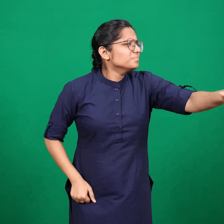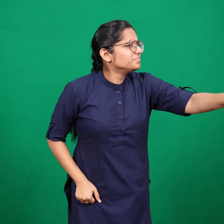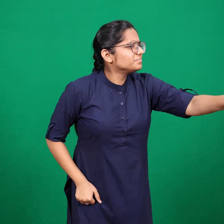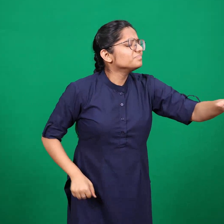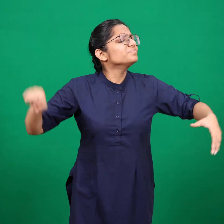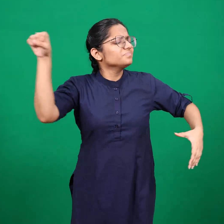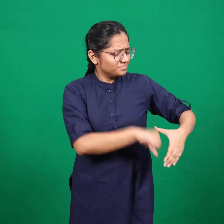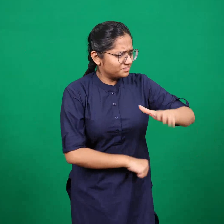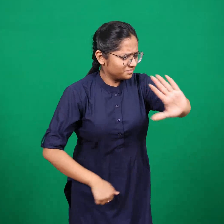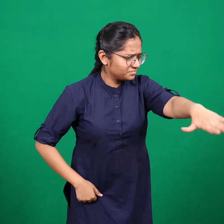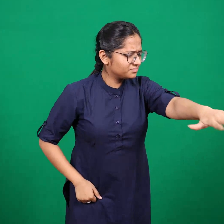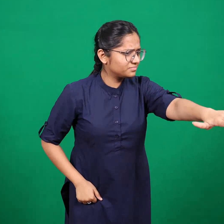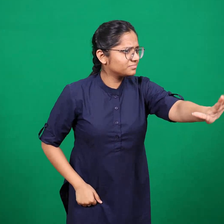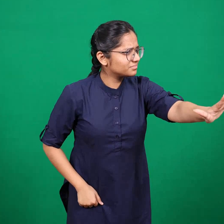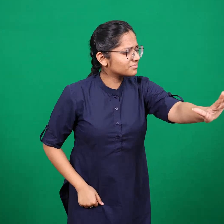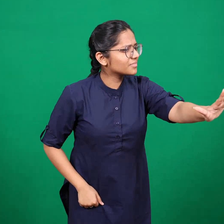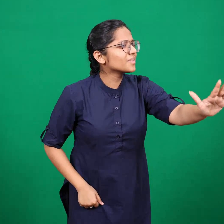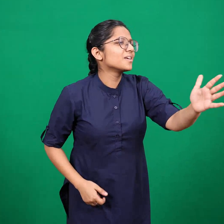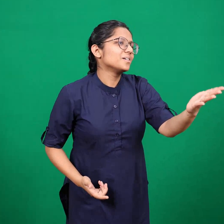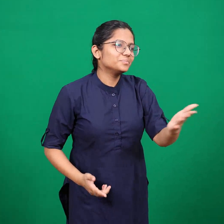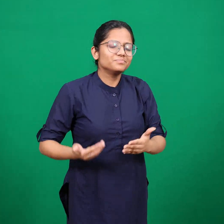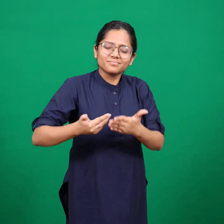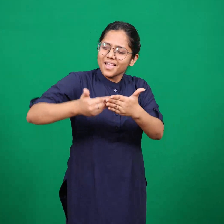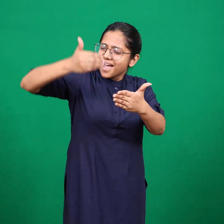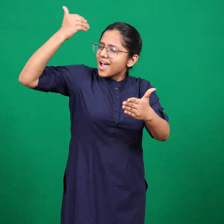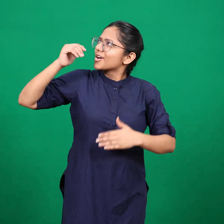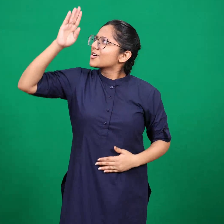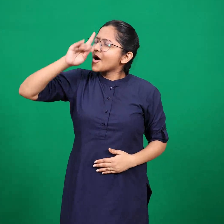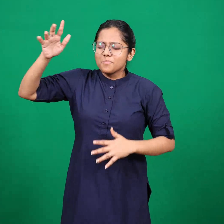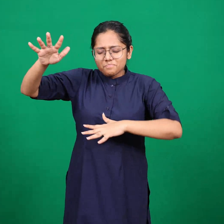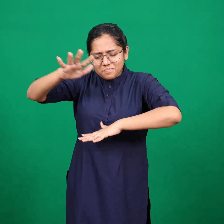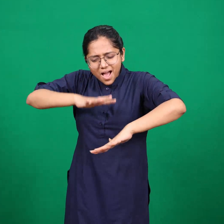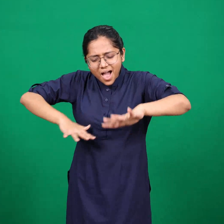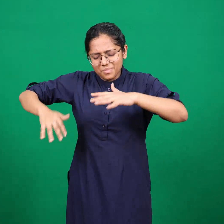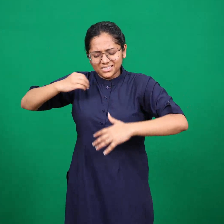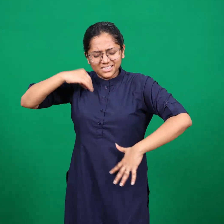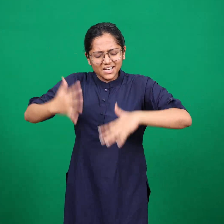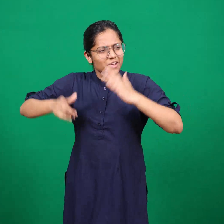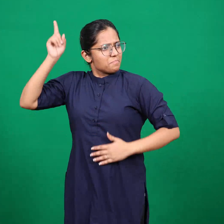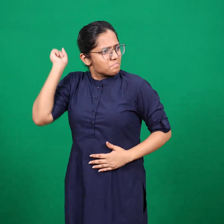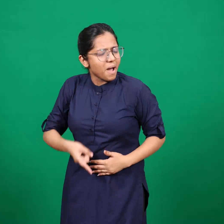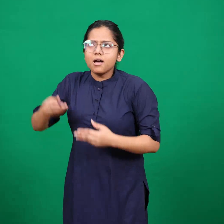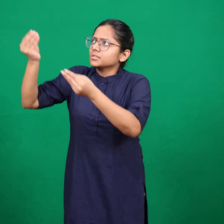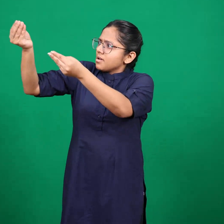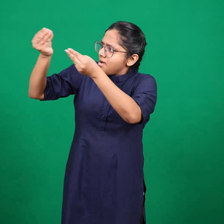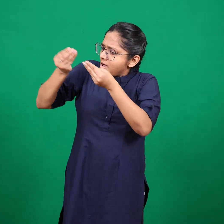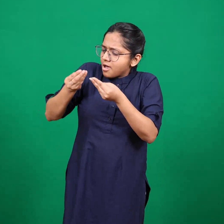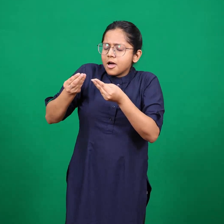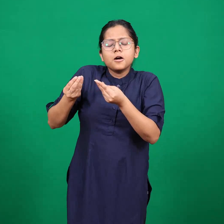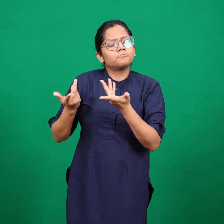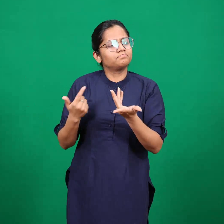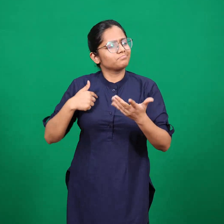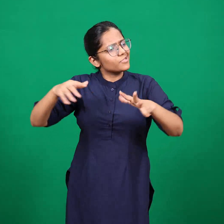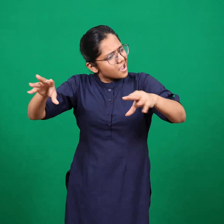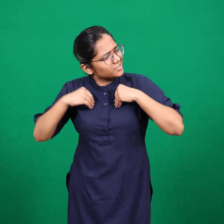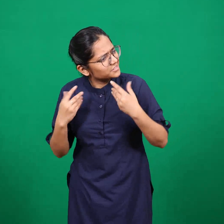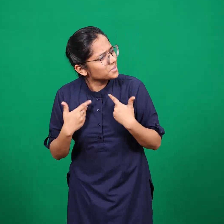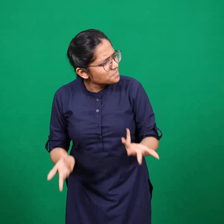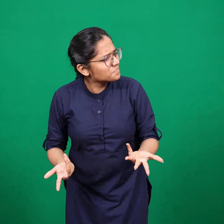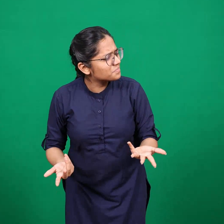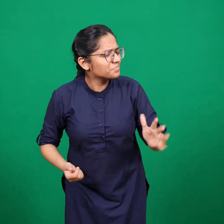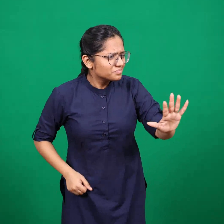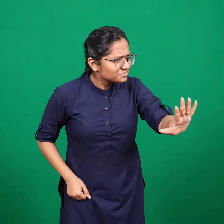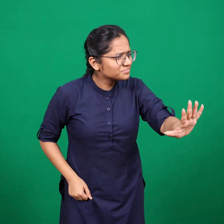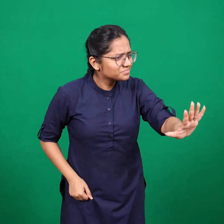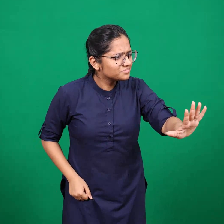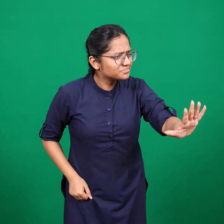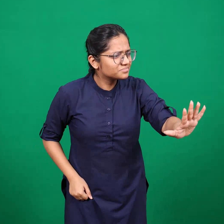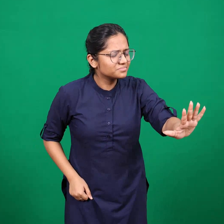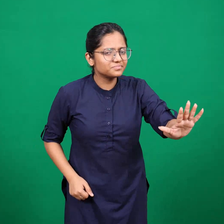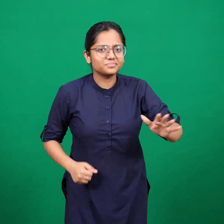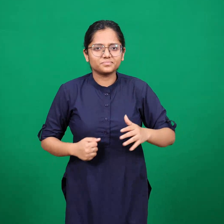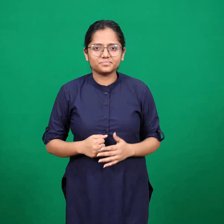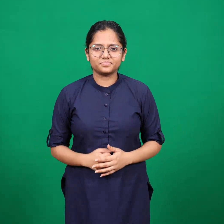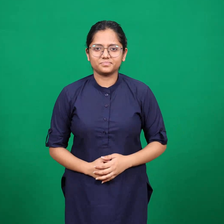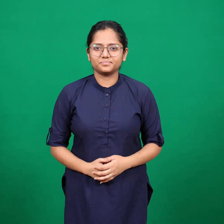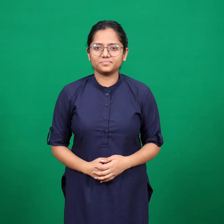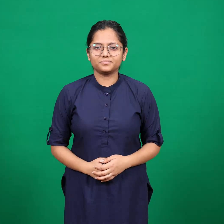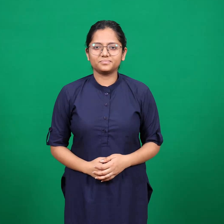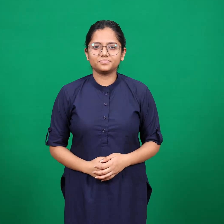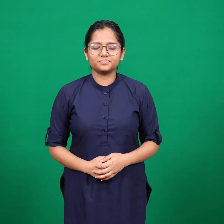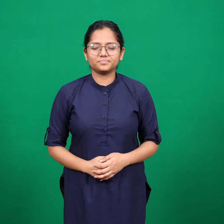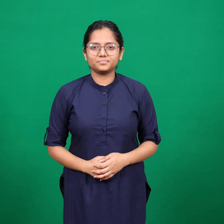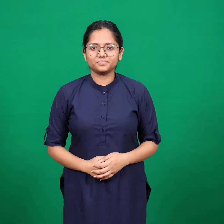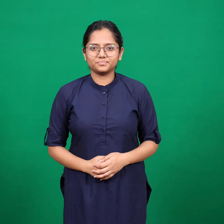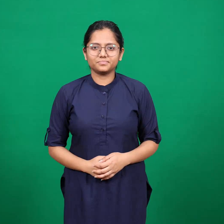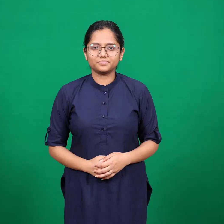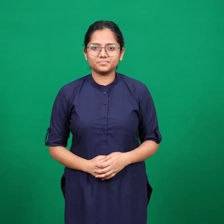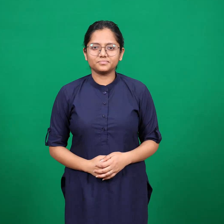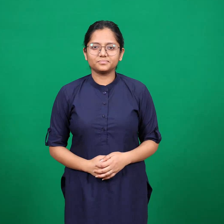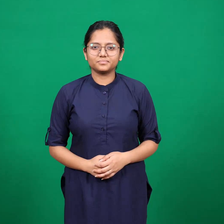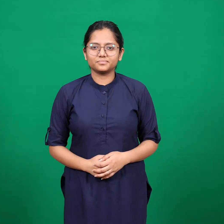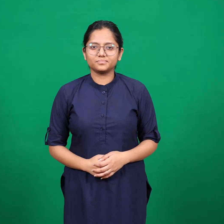Jesus said to Peter. " Shall I not drink the cup the Father has given Me?"